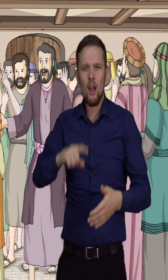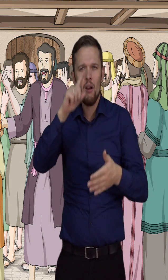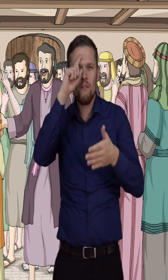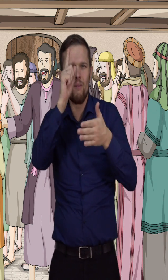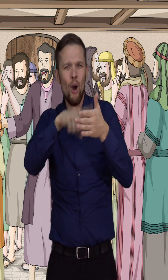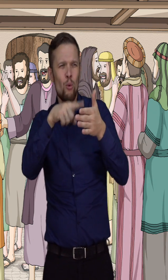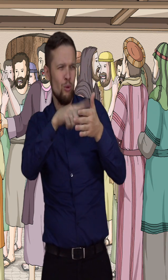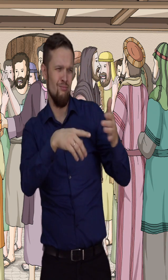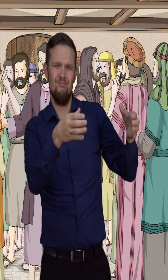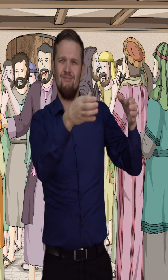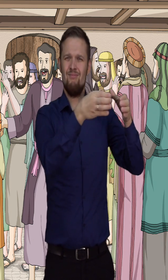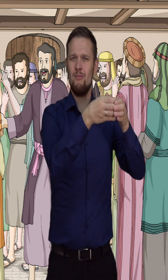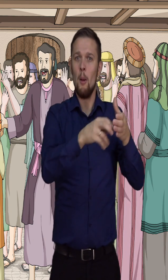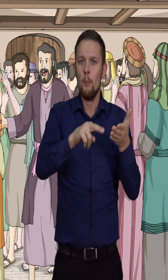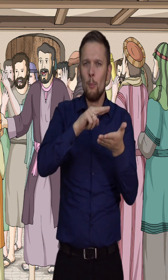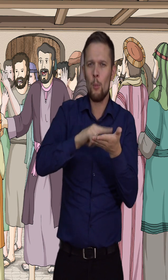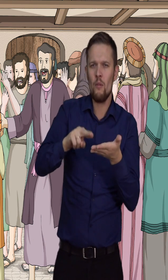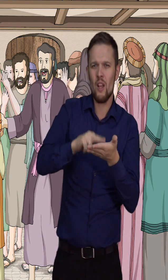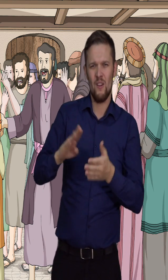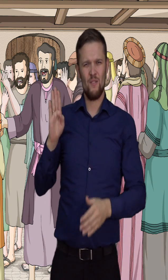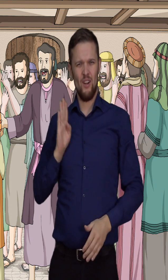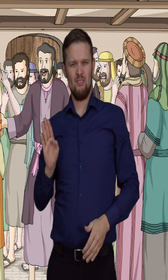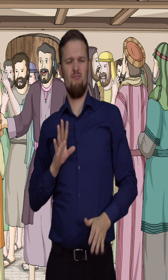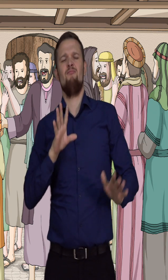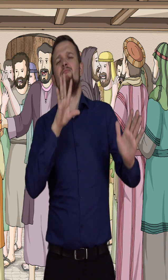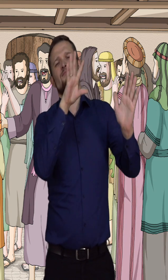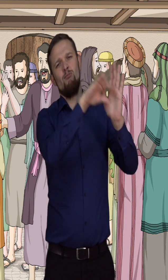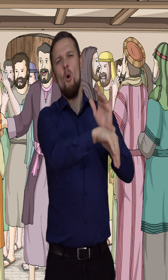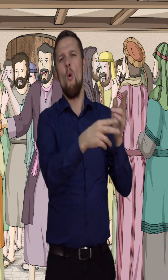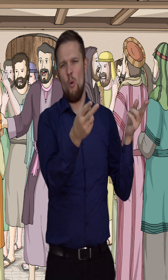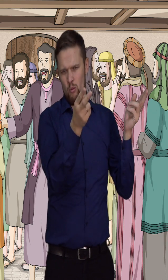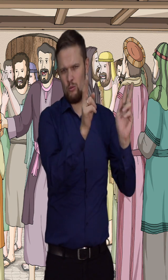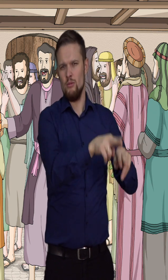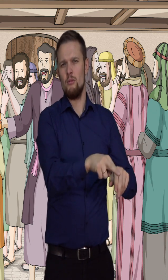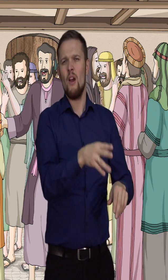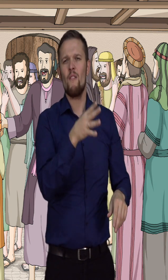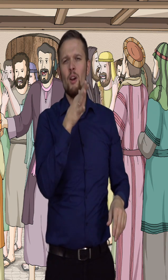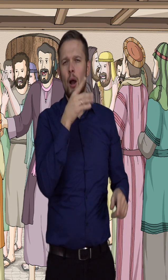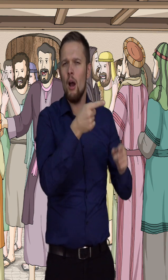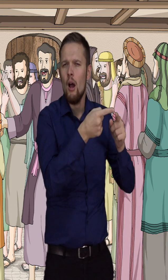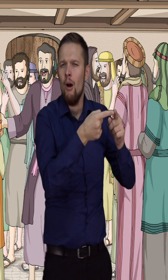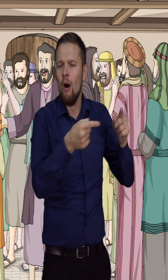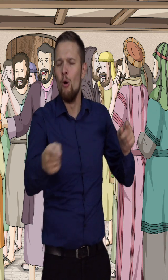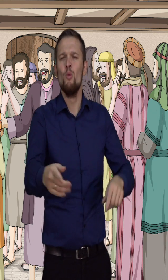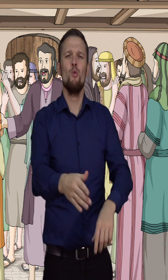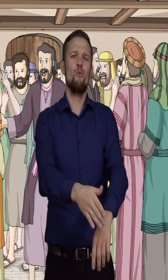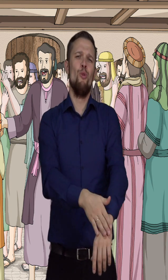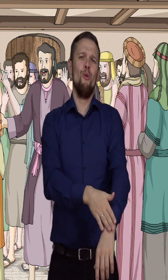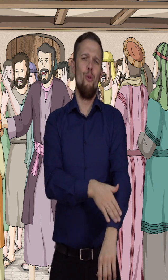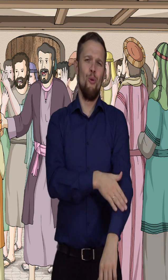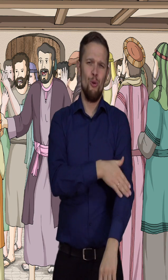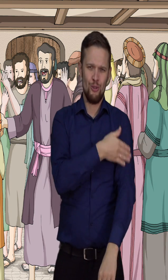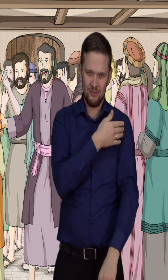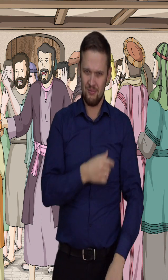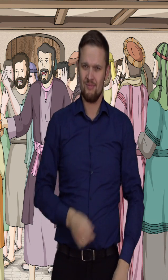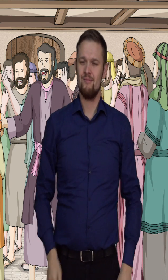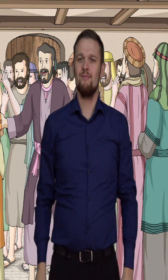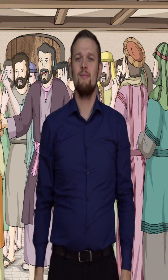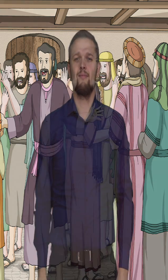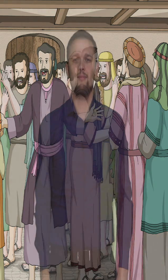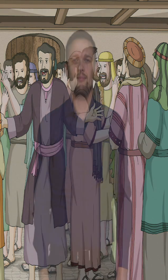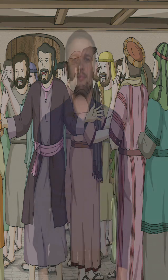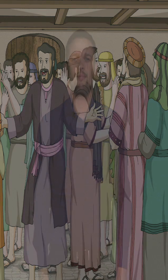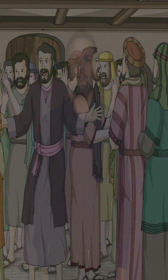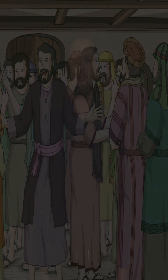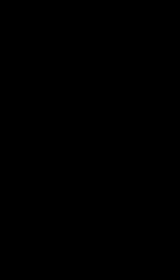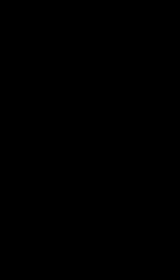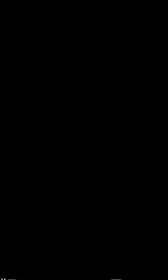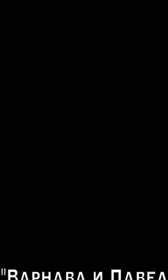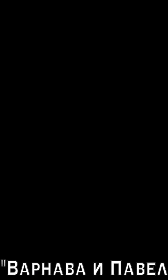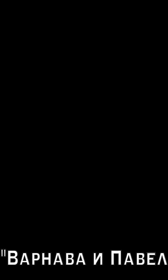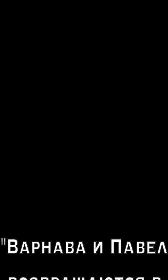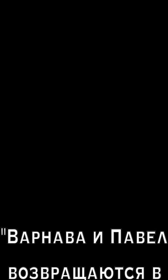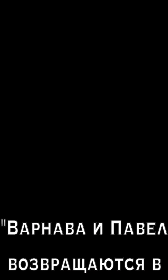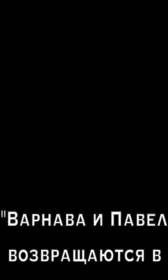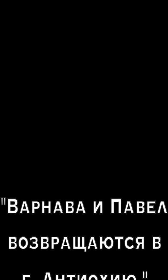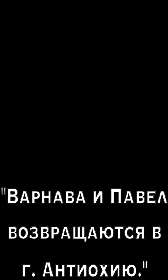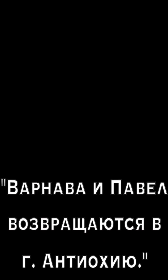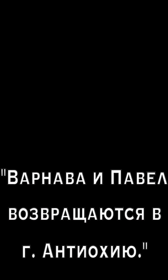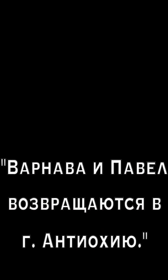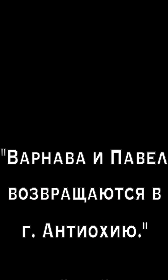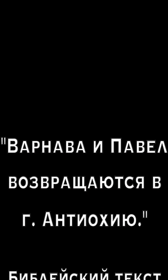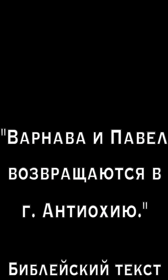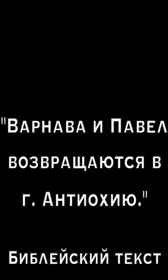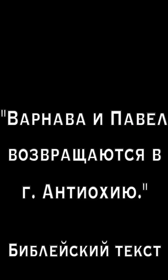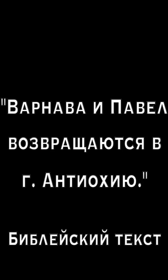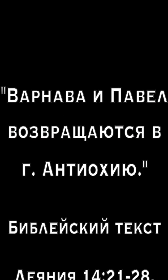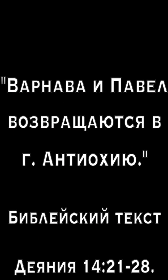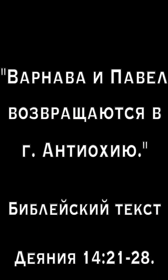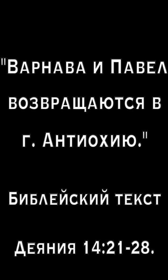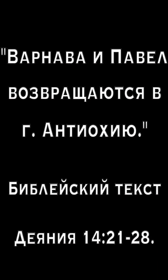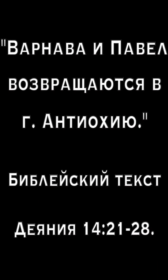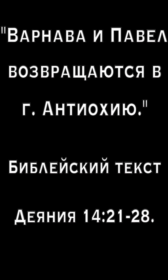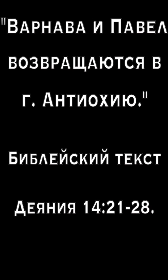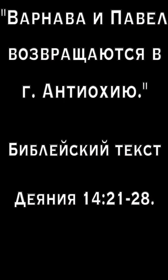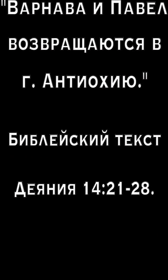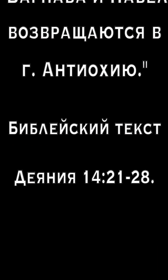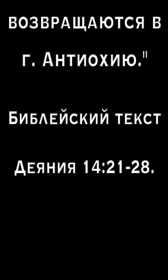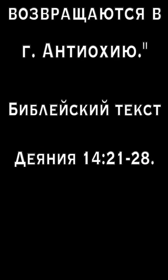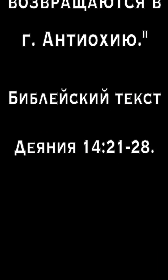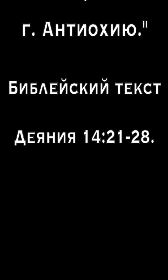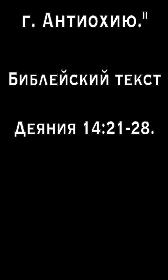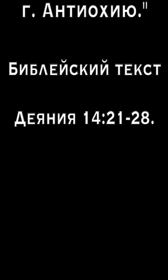And they spent a long time there with the disciples.